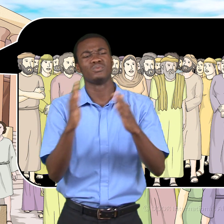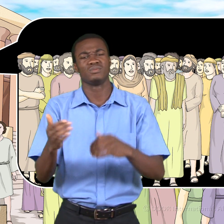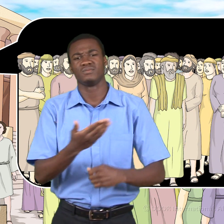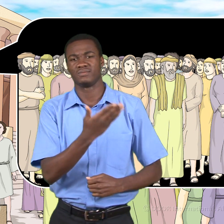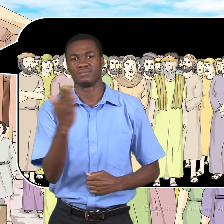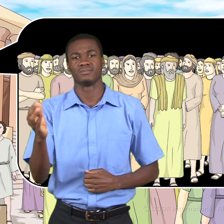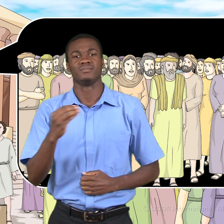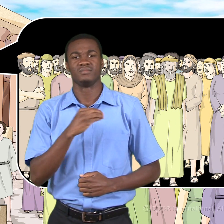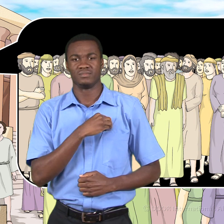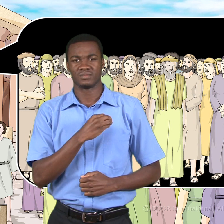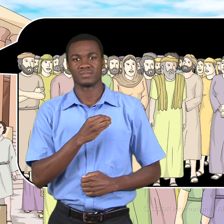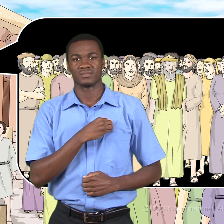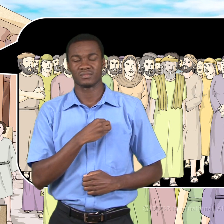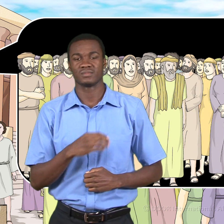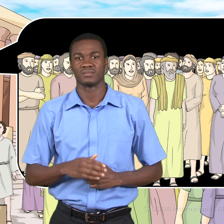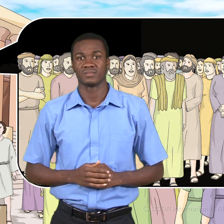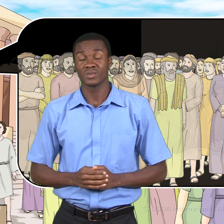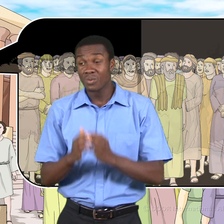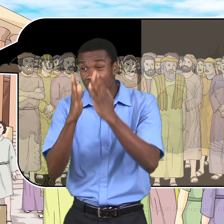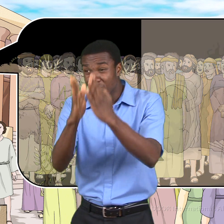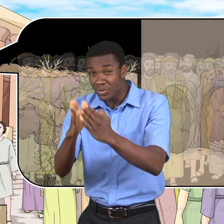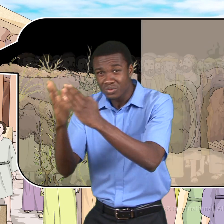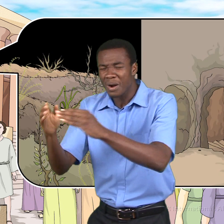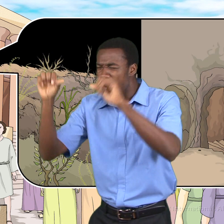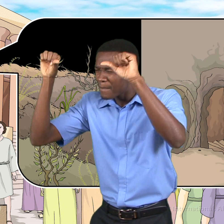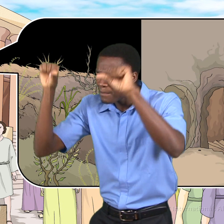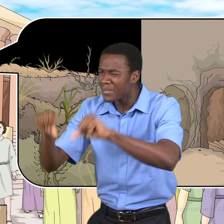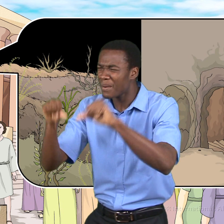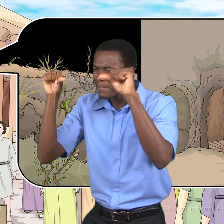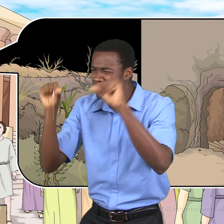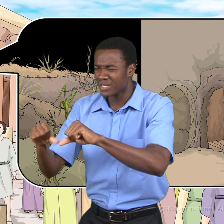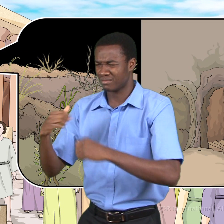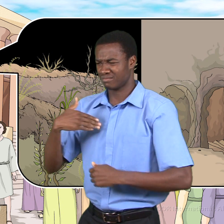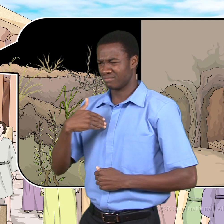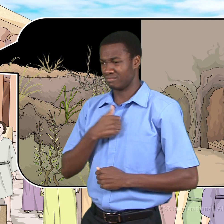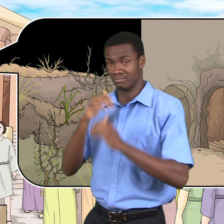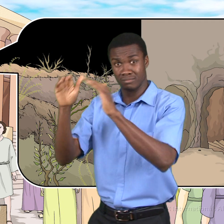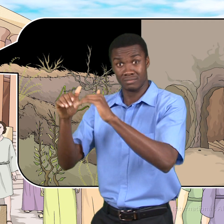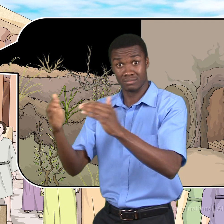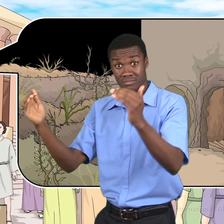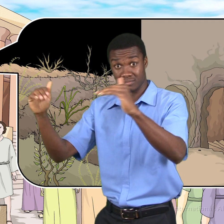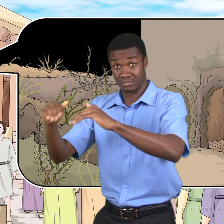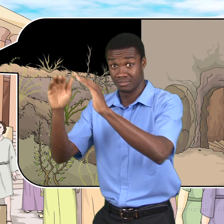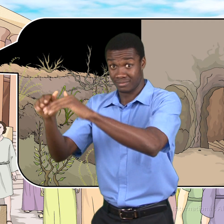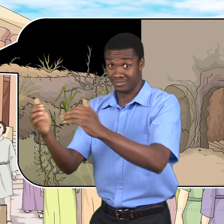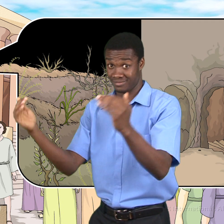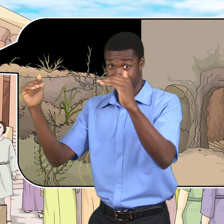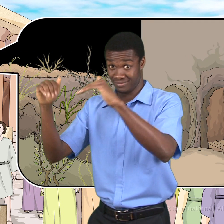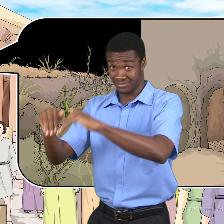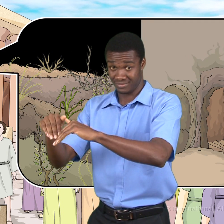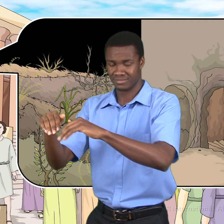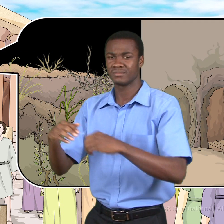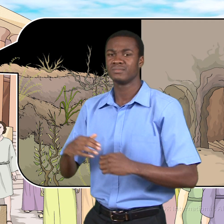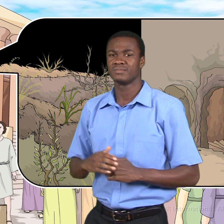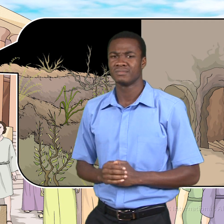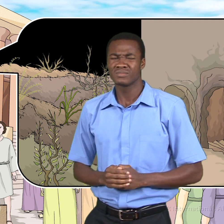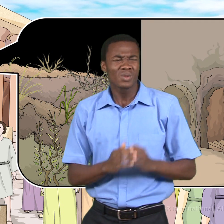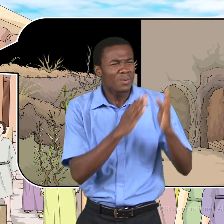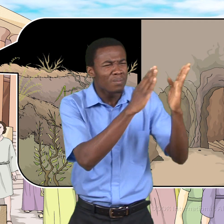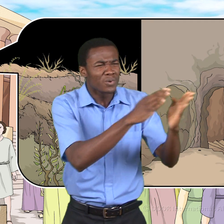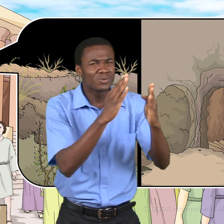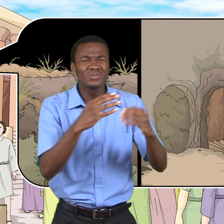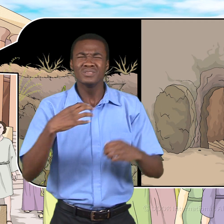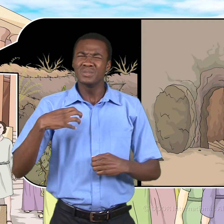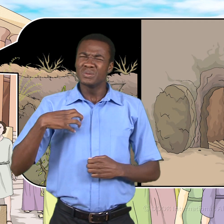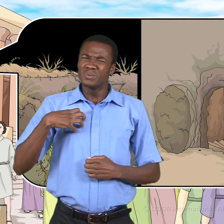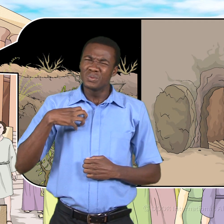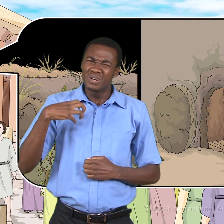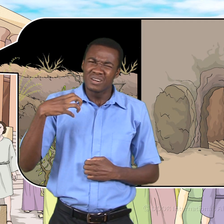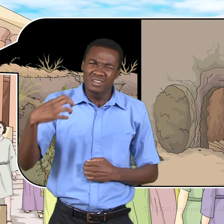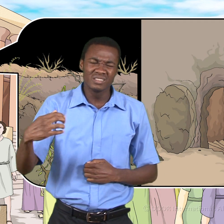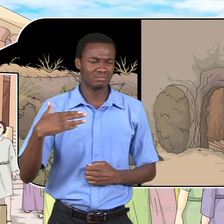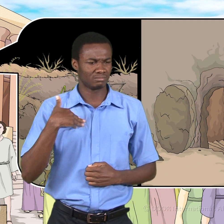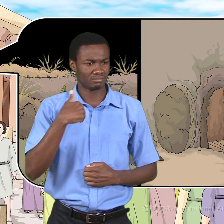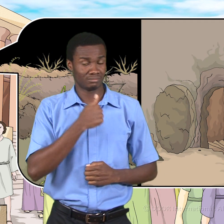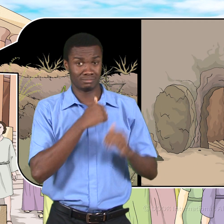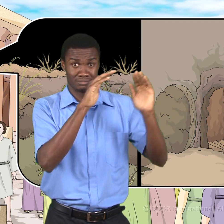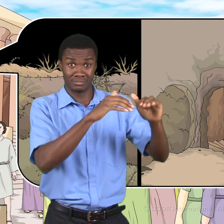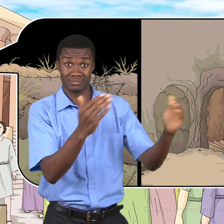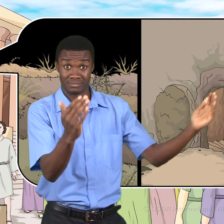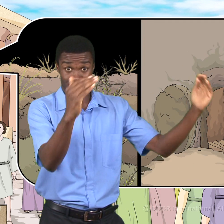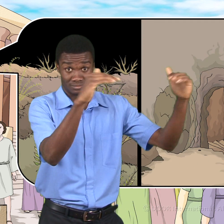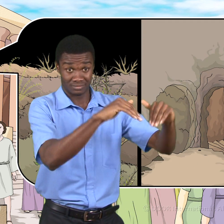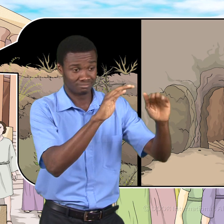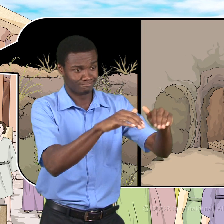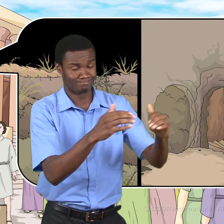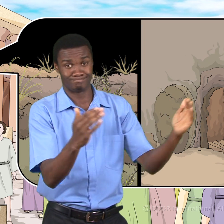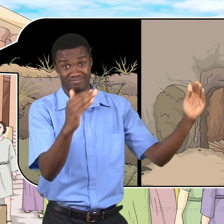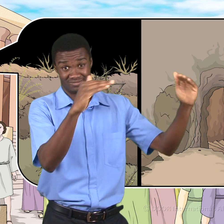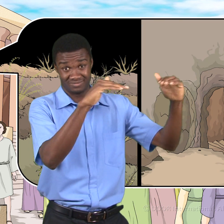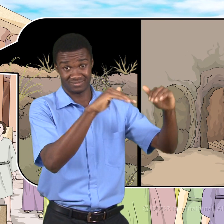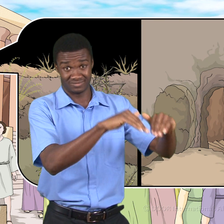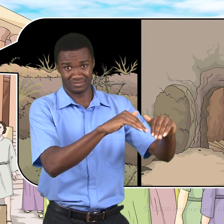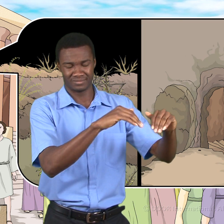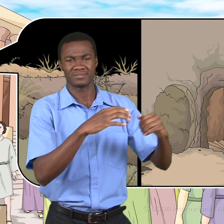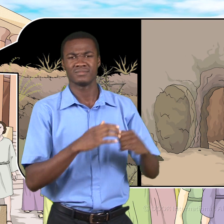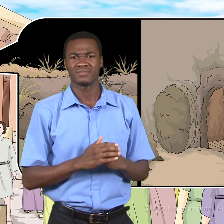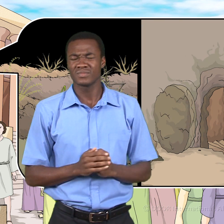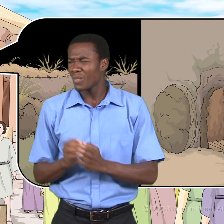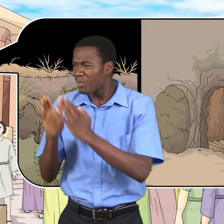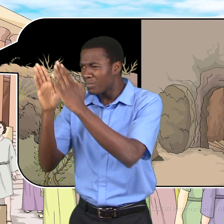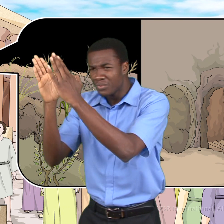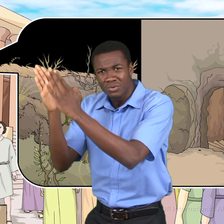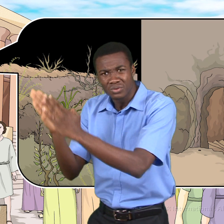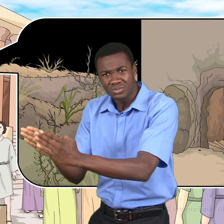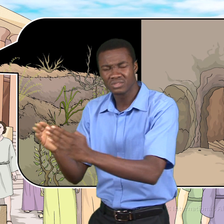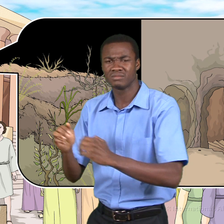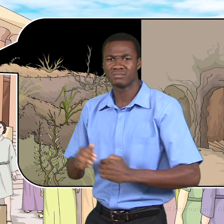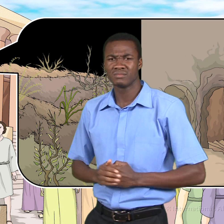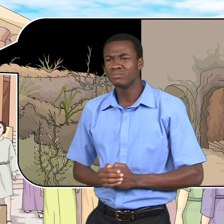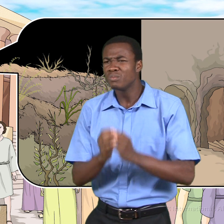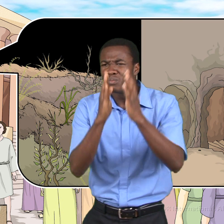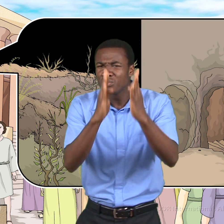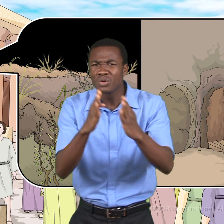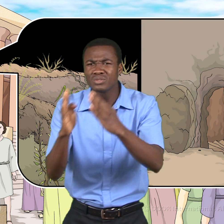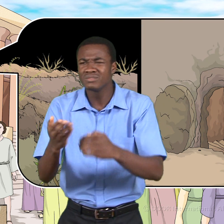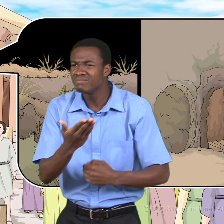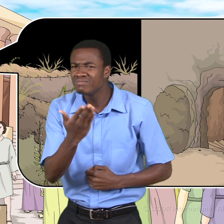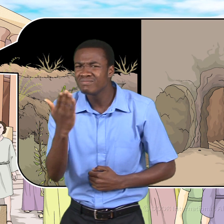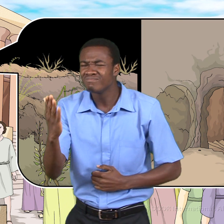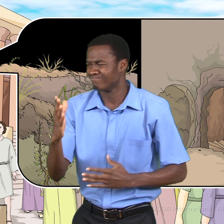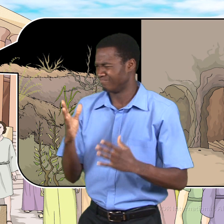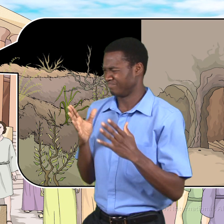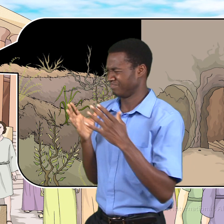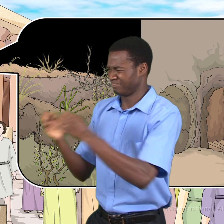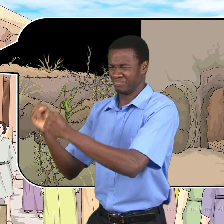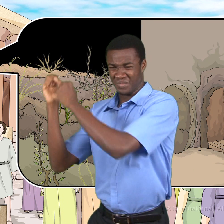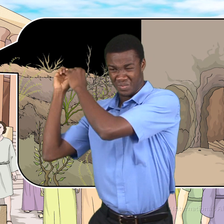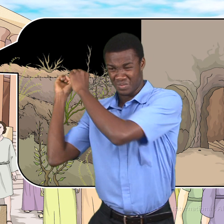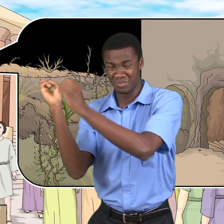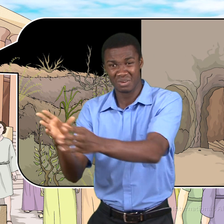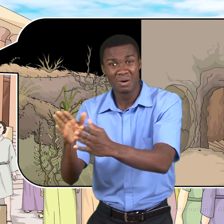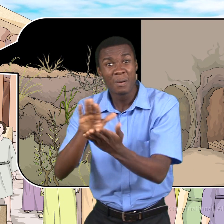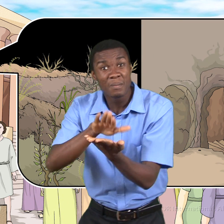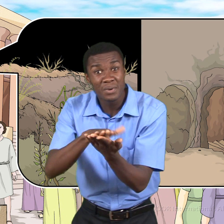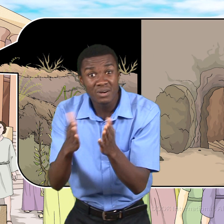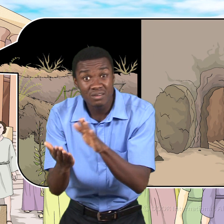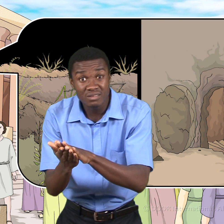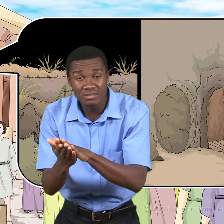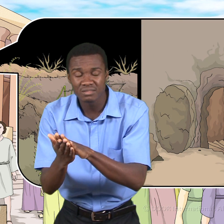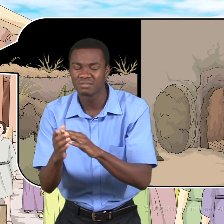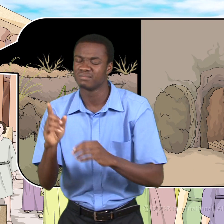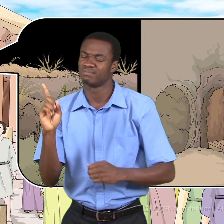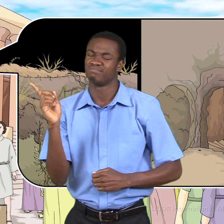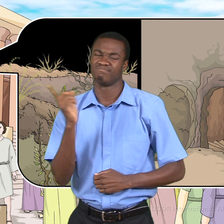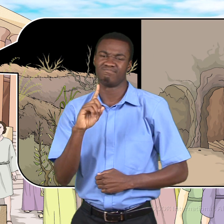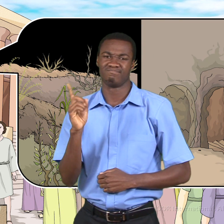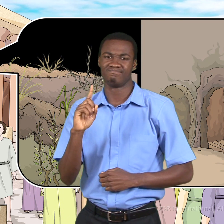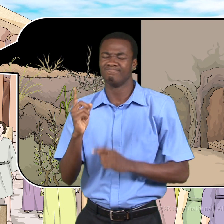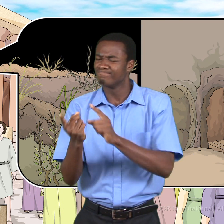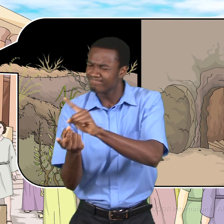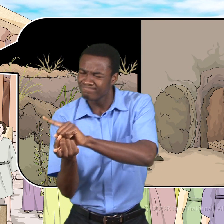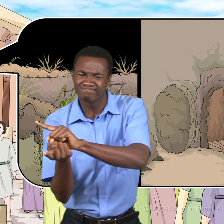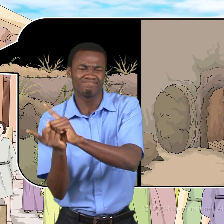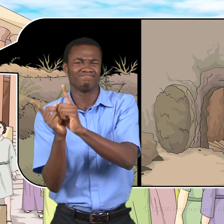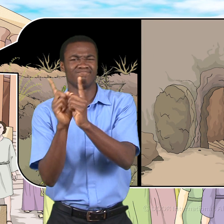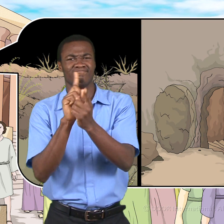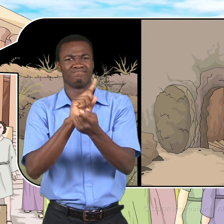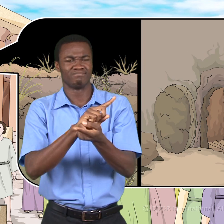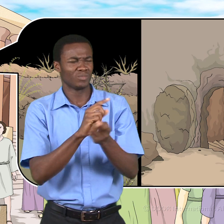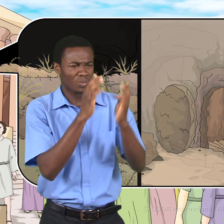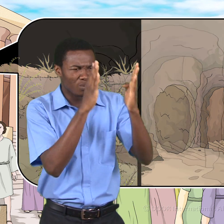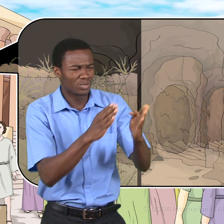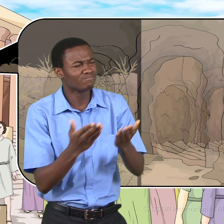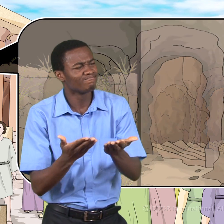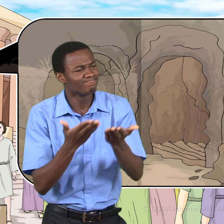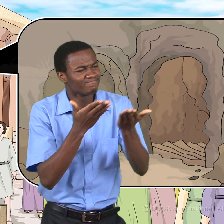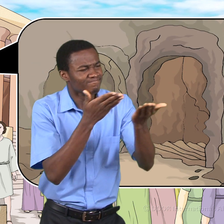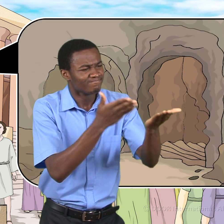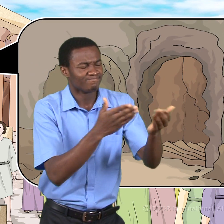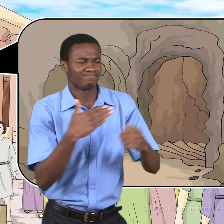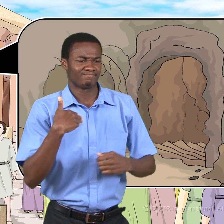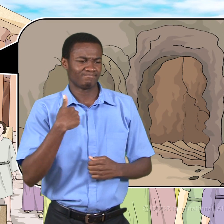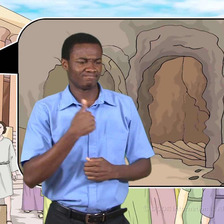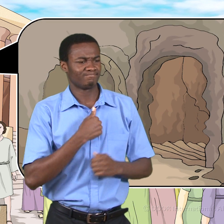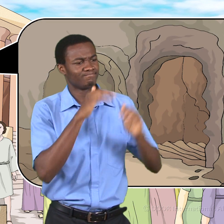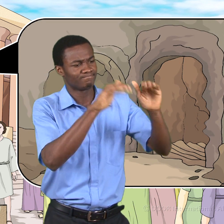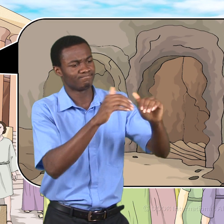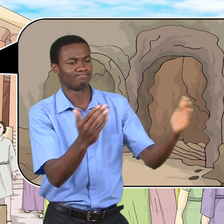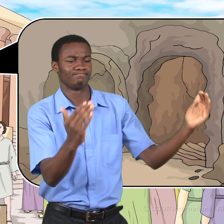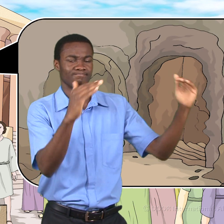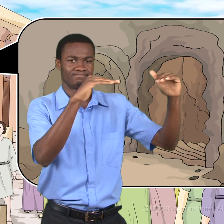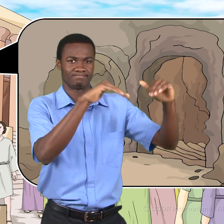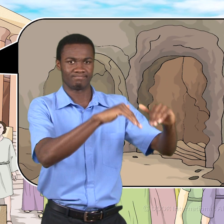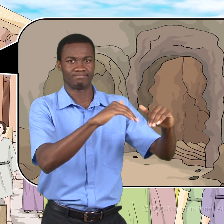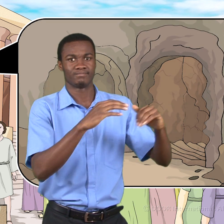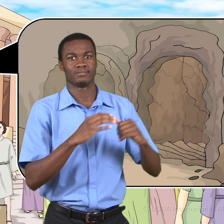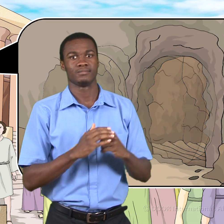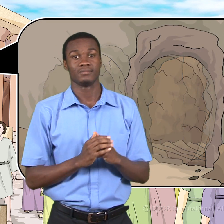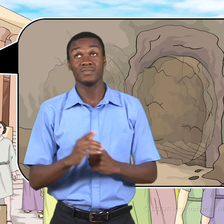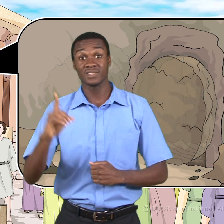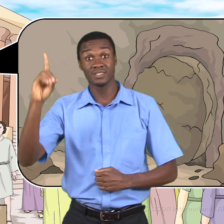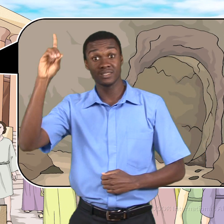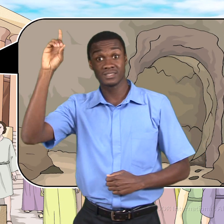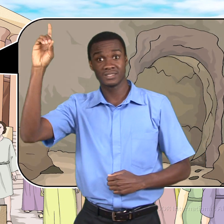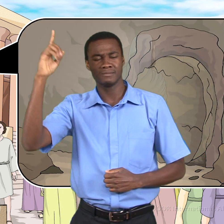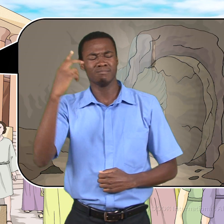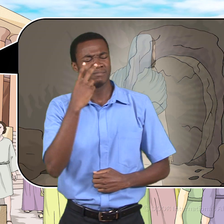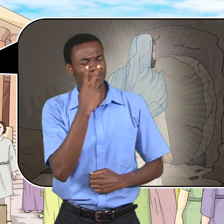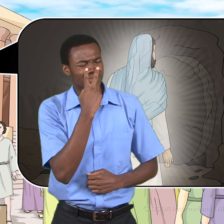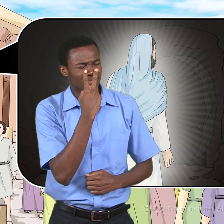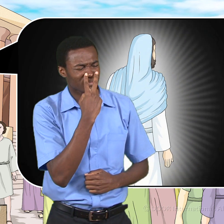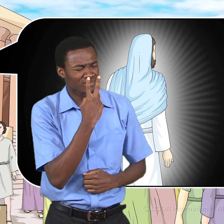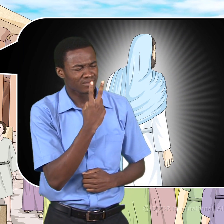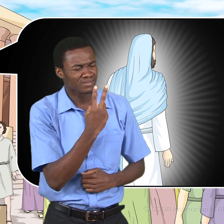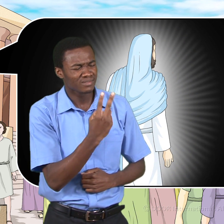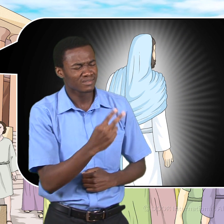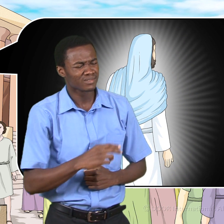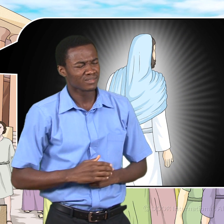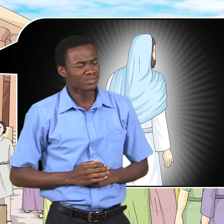He was assigned a grave with the wicked, and with a rich man in His death, although He had done no violence, nor was any deceit in His mouth. Yet it was the LORD’s will to crush Him and to cause Him to suffer; and when His soul is made a guilt offering, He will see His offspring, He will prolong His days, and the good pleasure of the LORD will prosper in His hand.